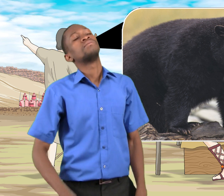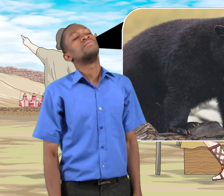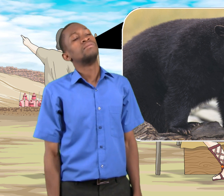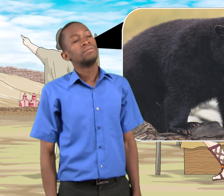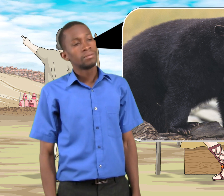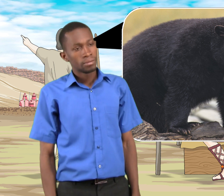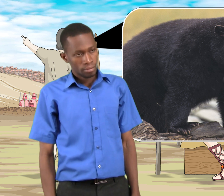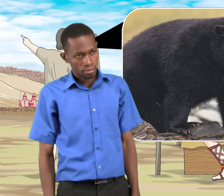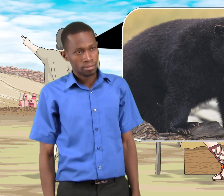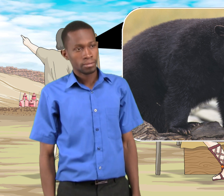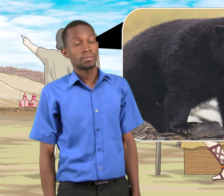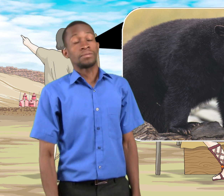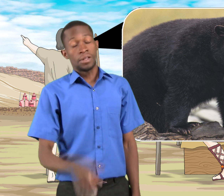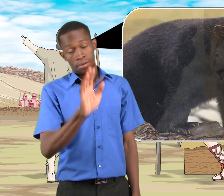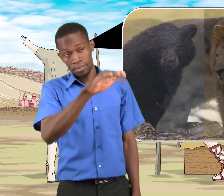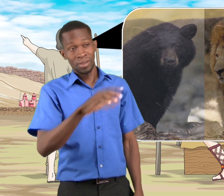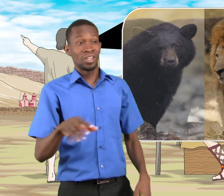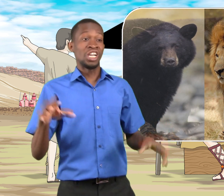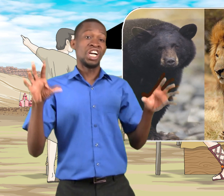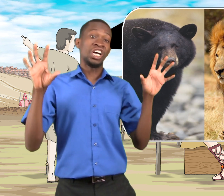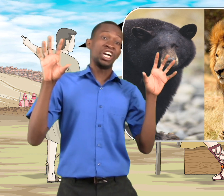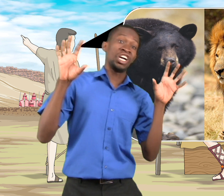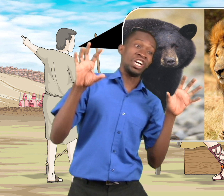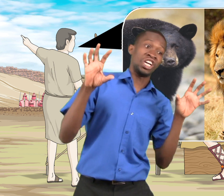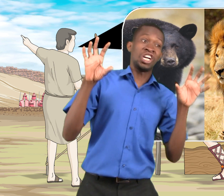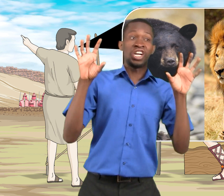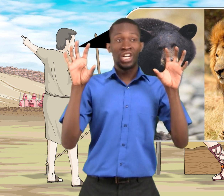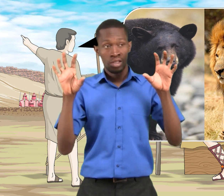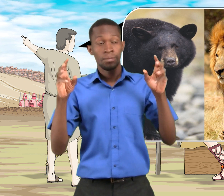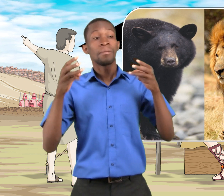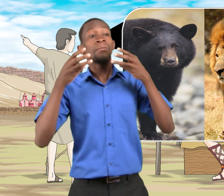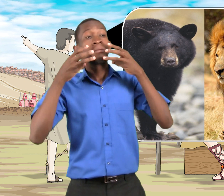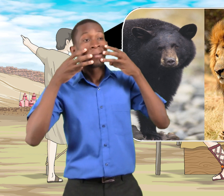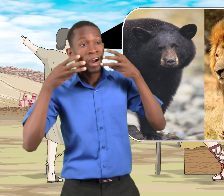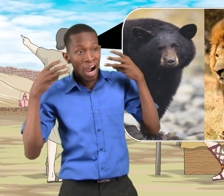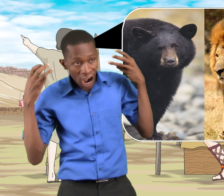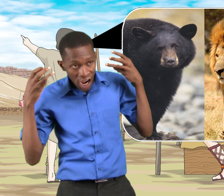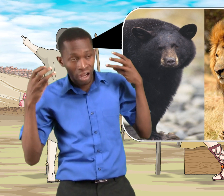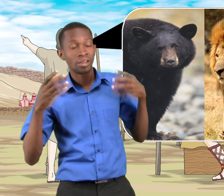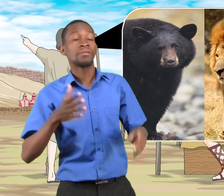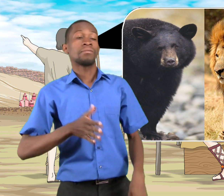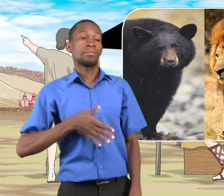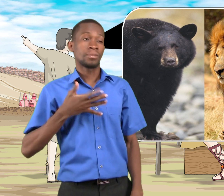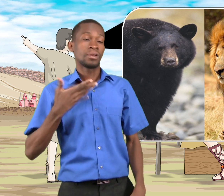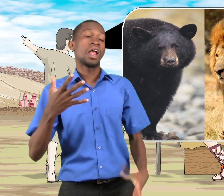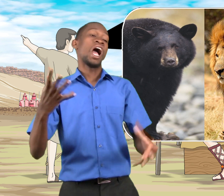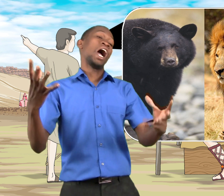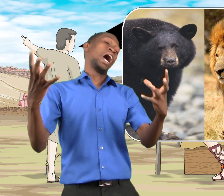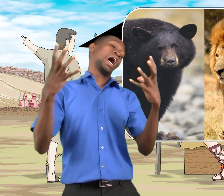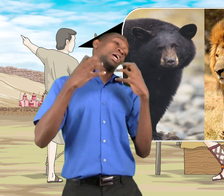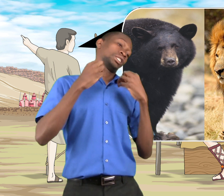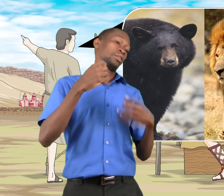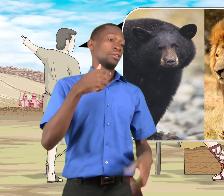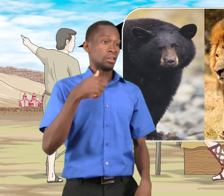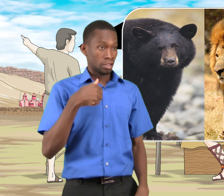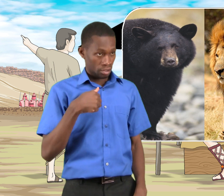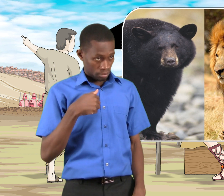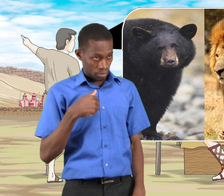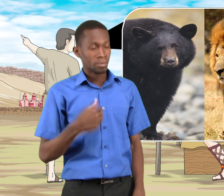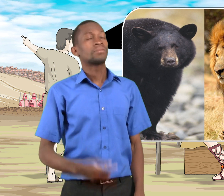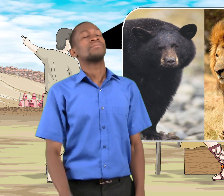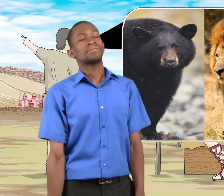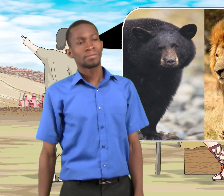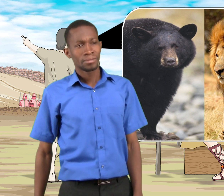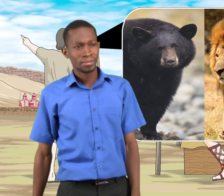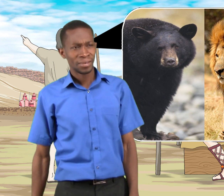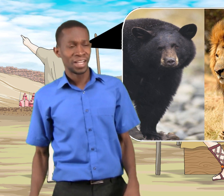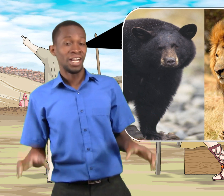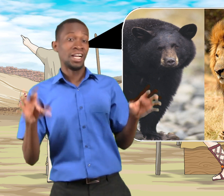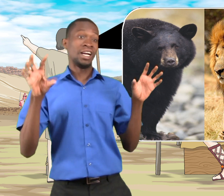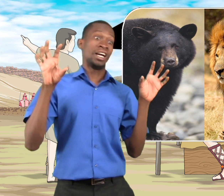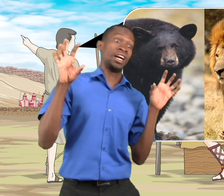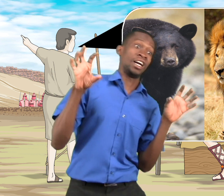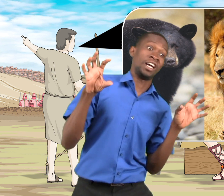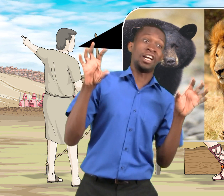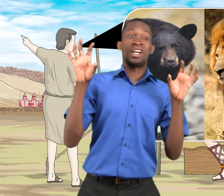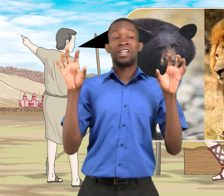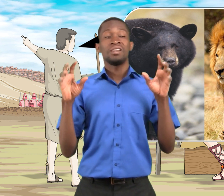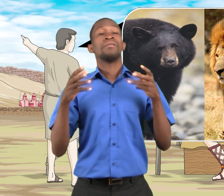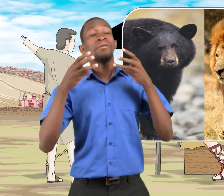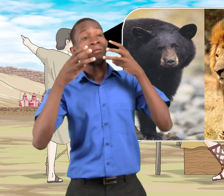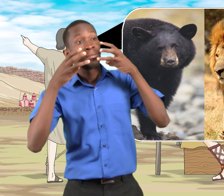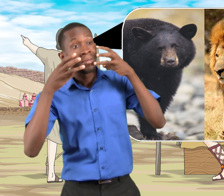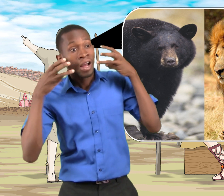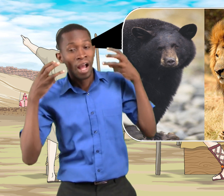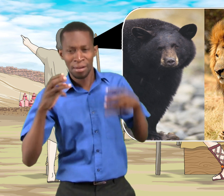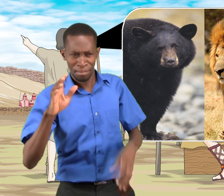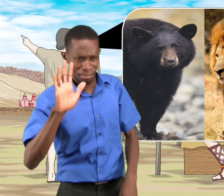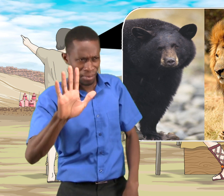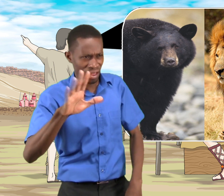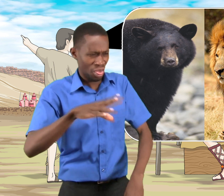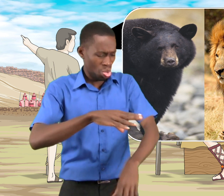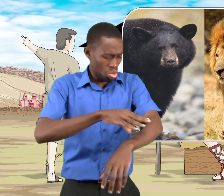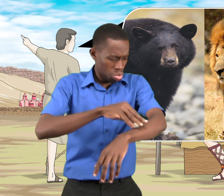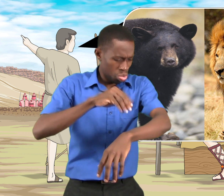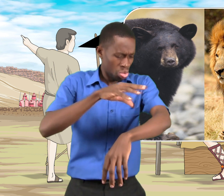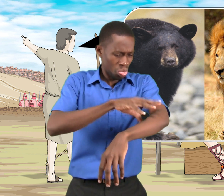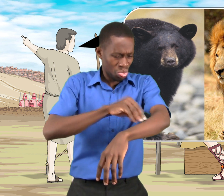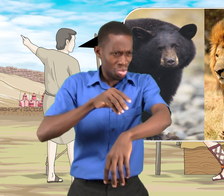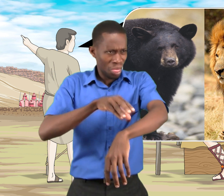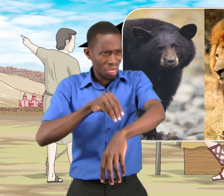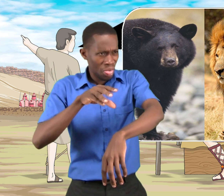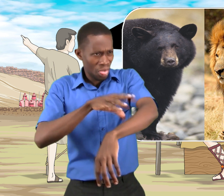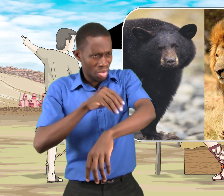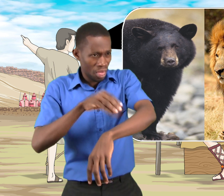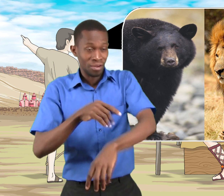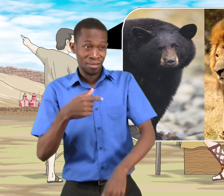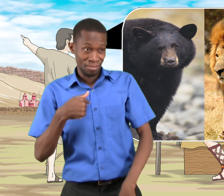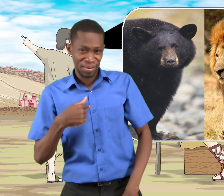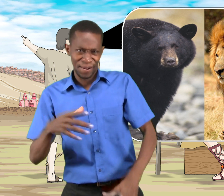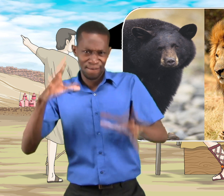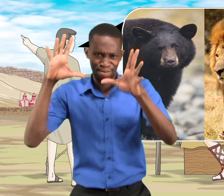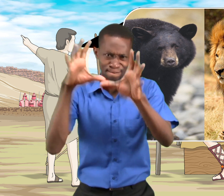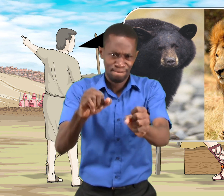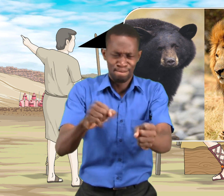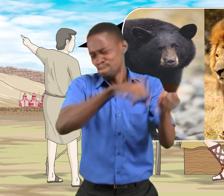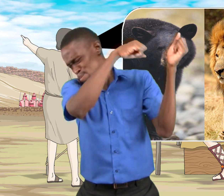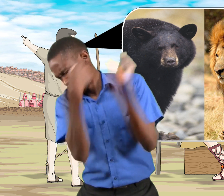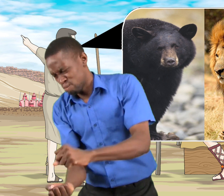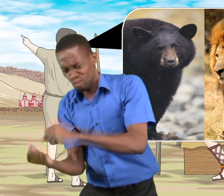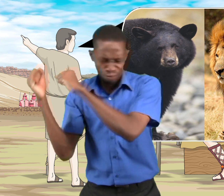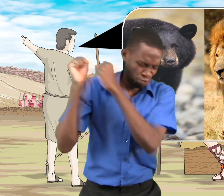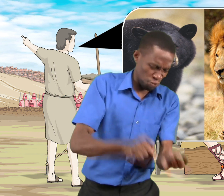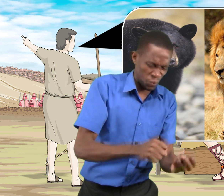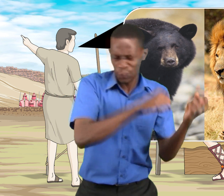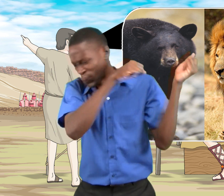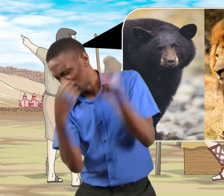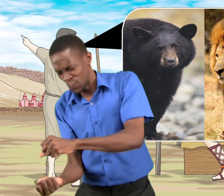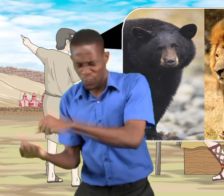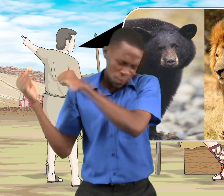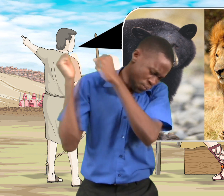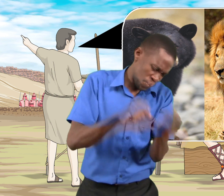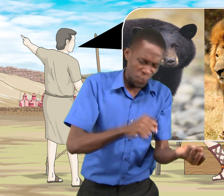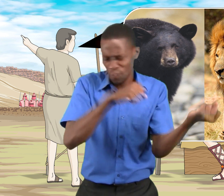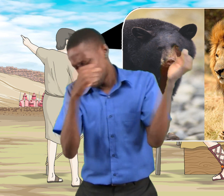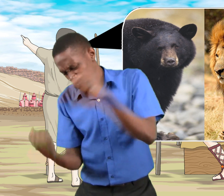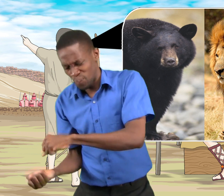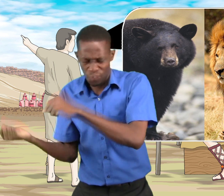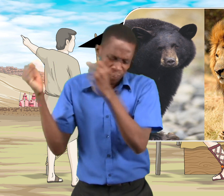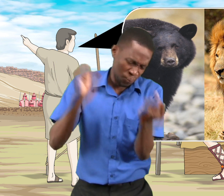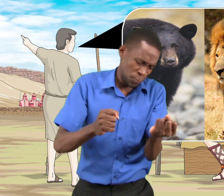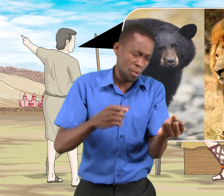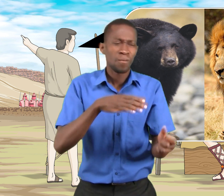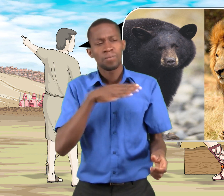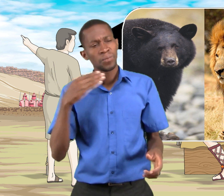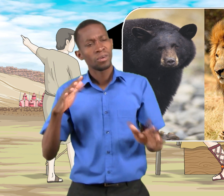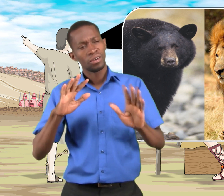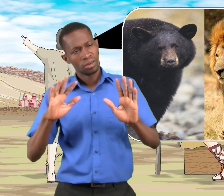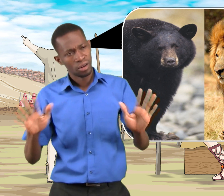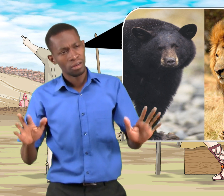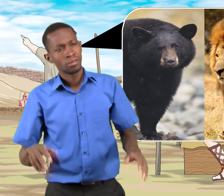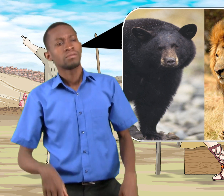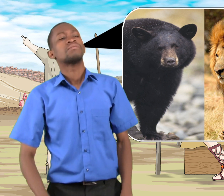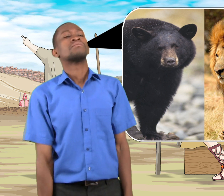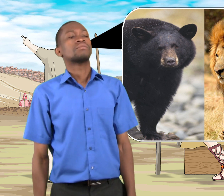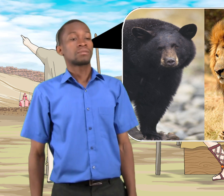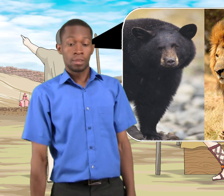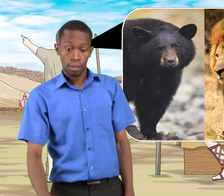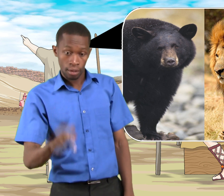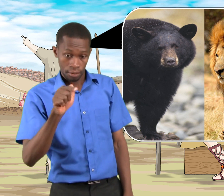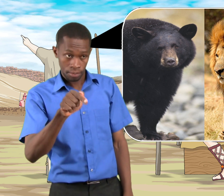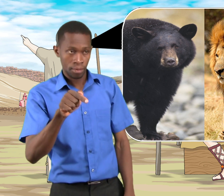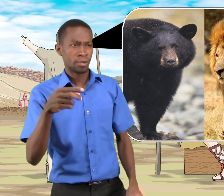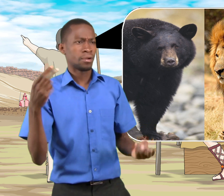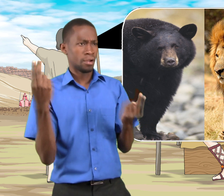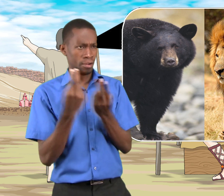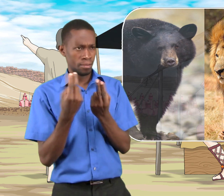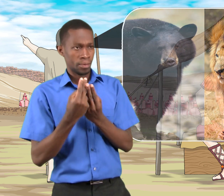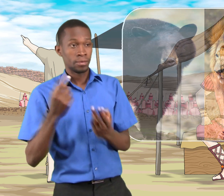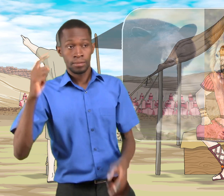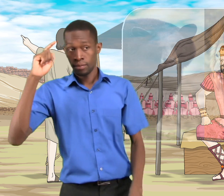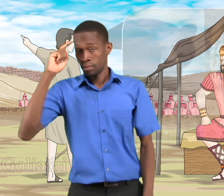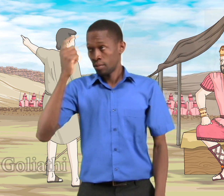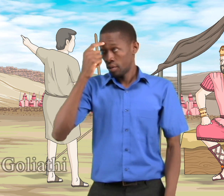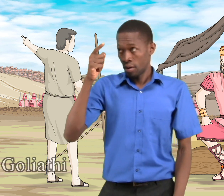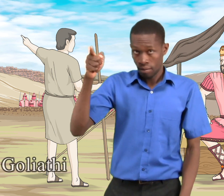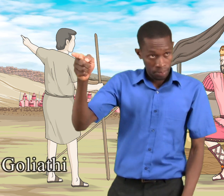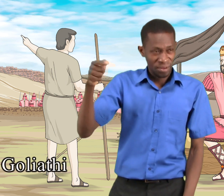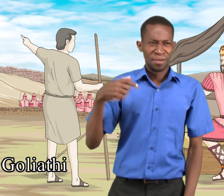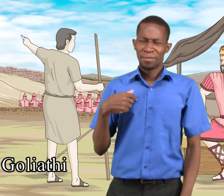Your servant has killed lions and bears;